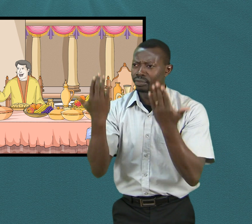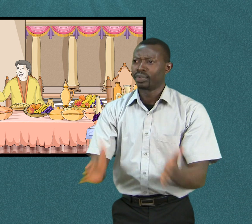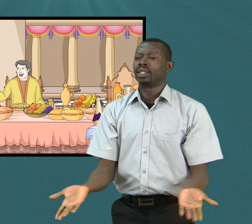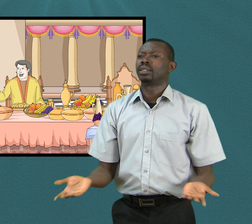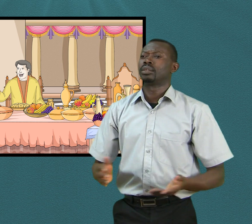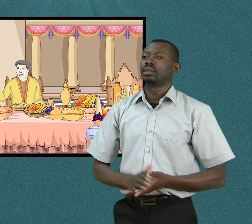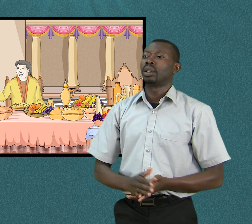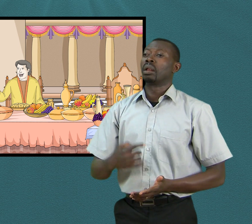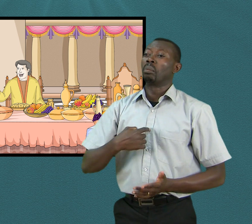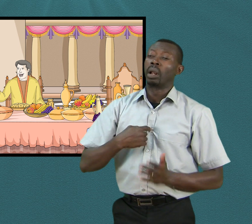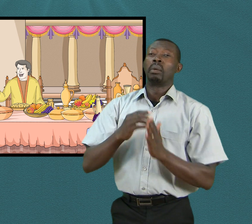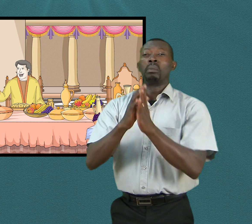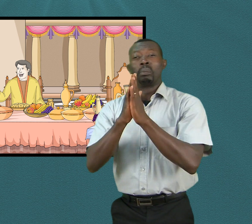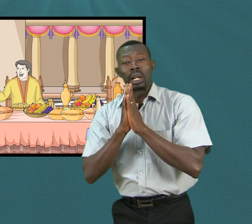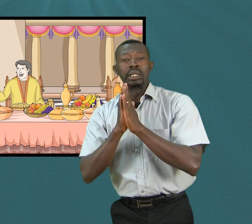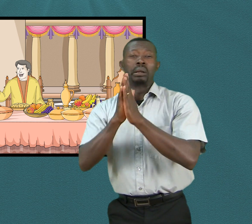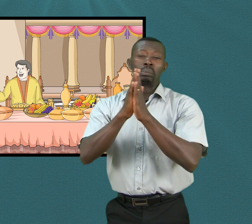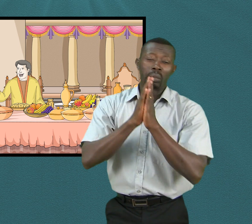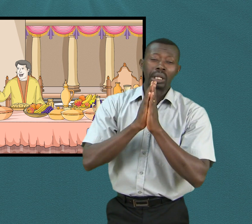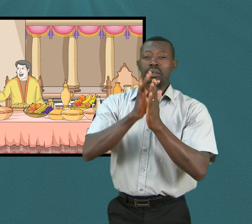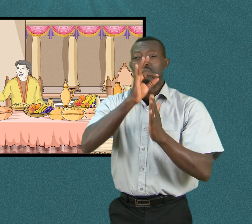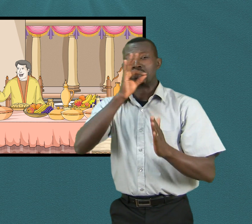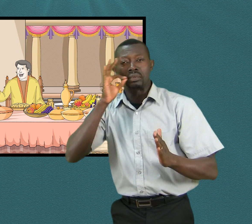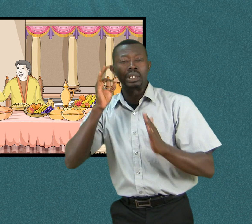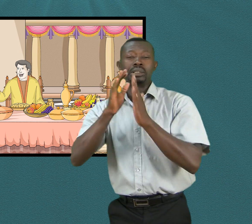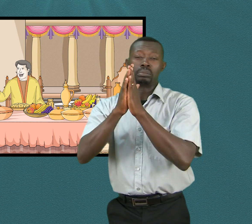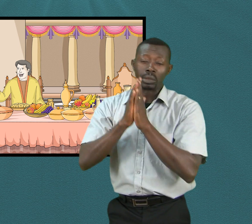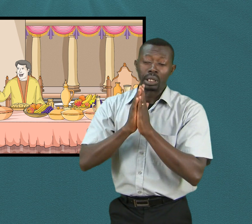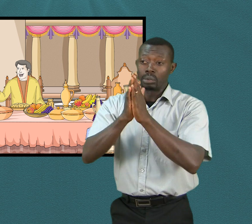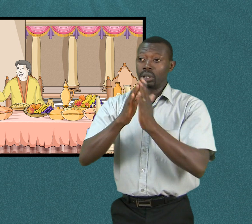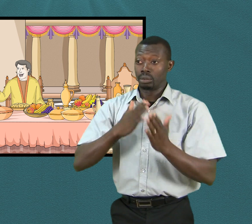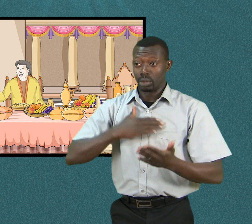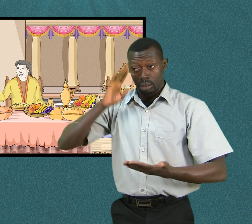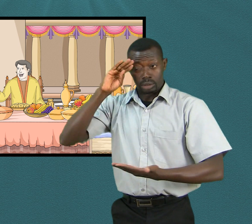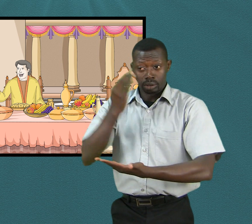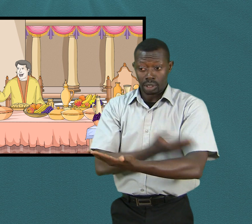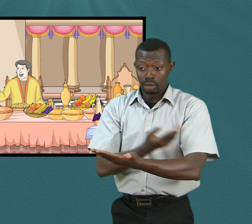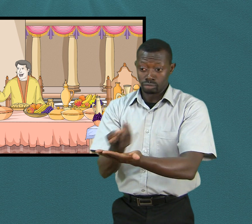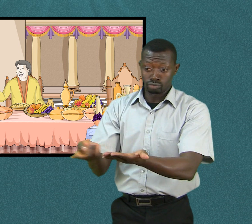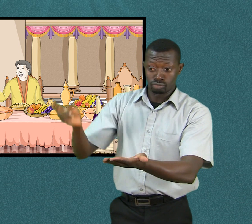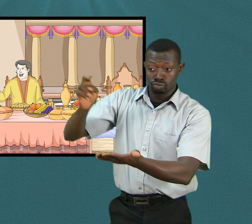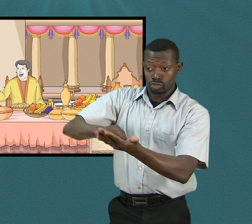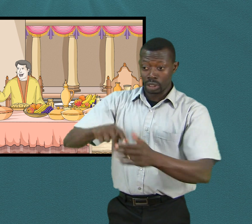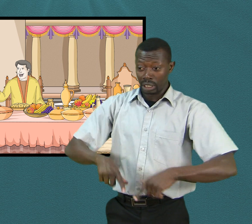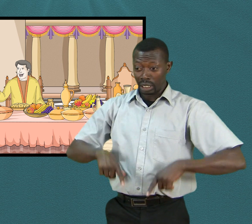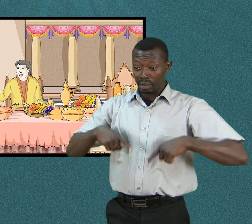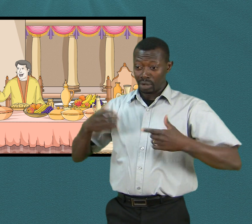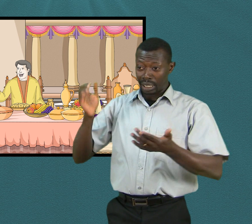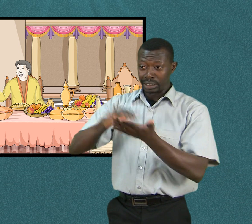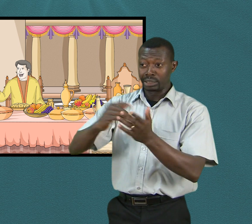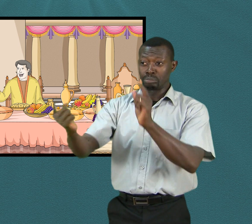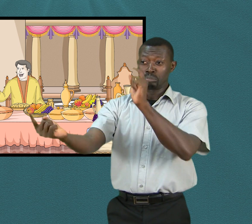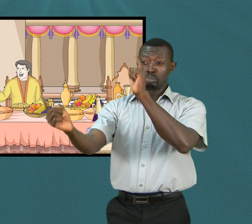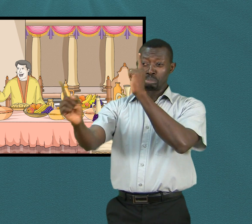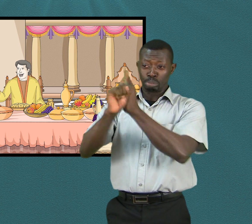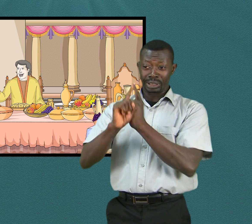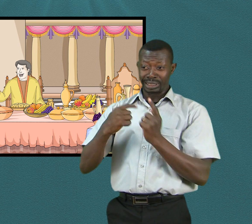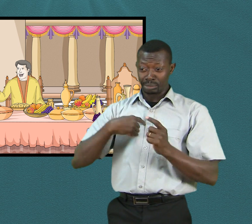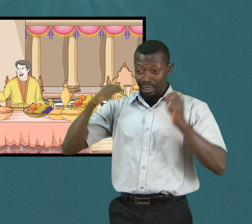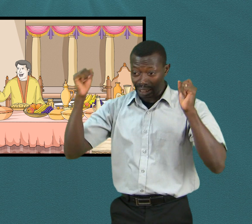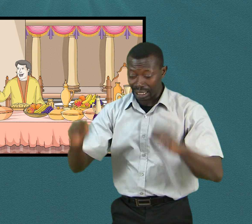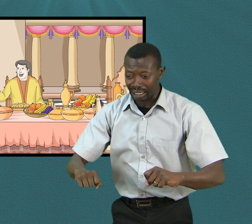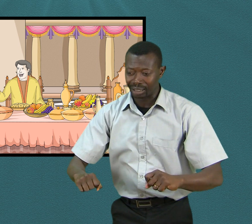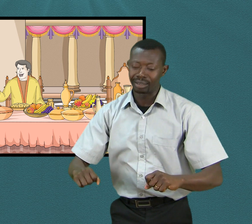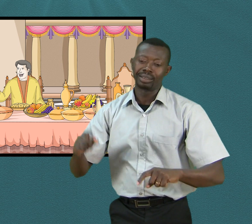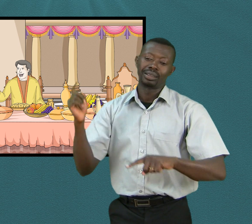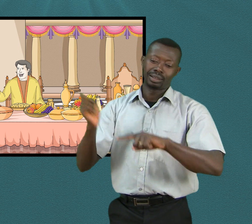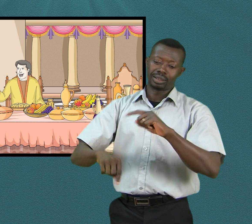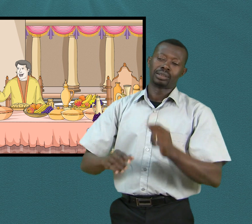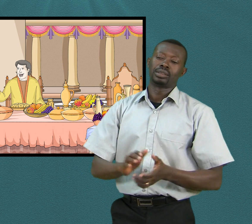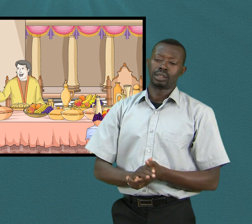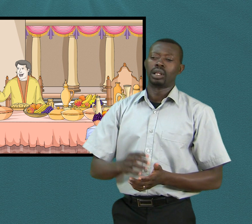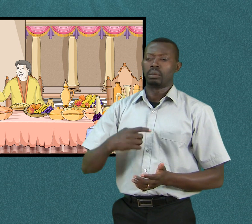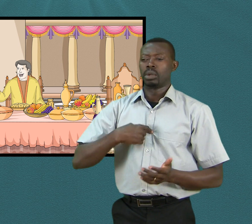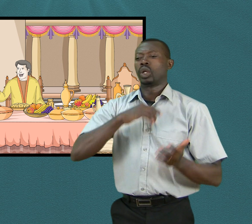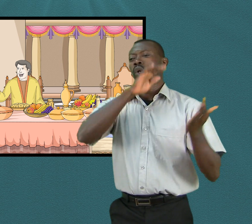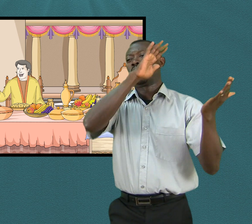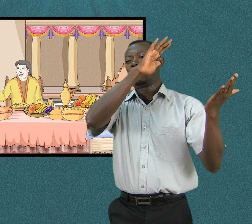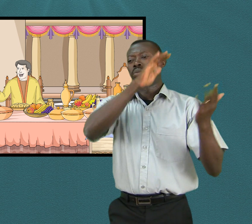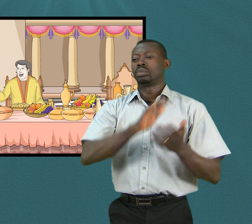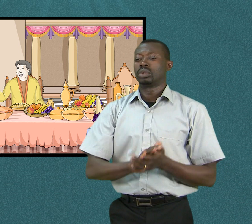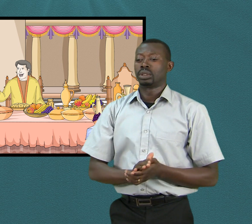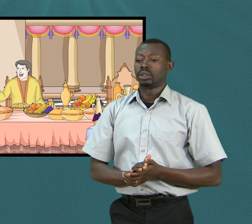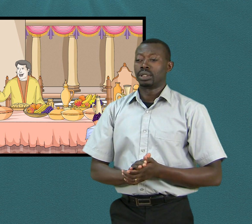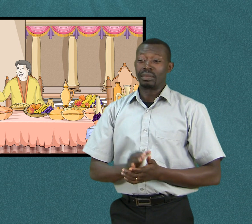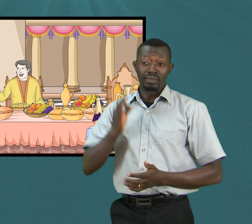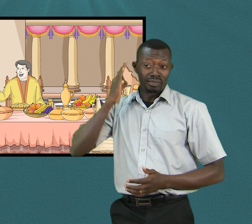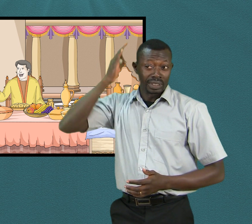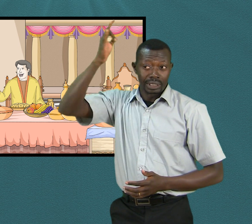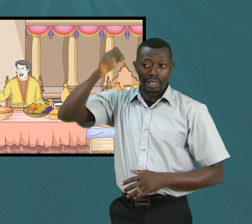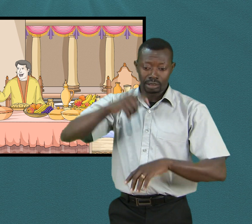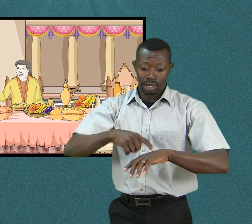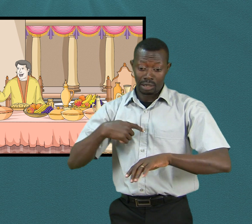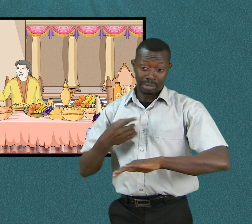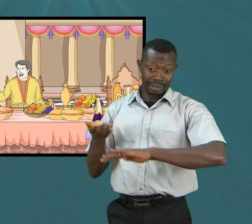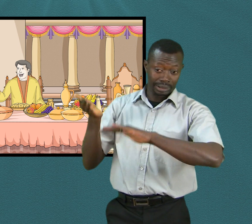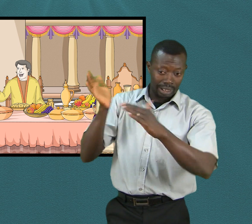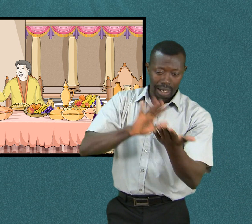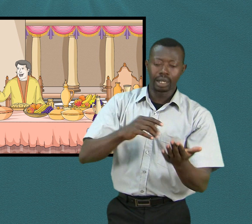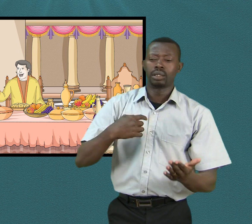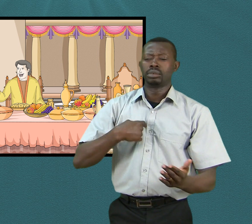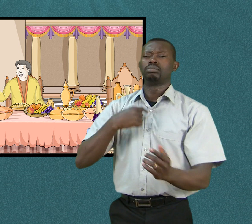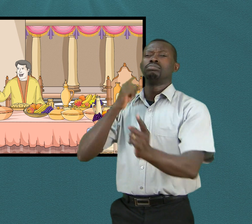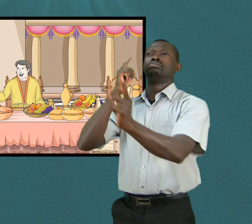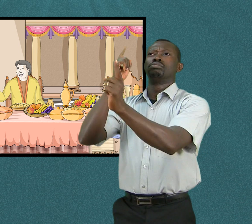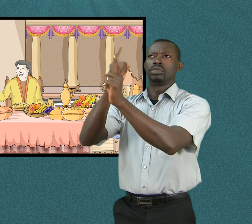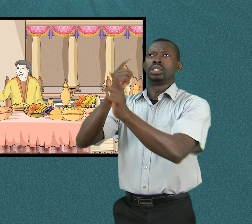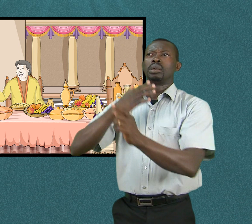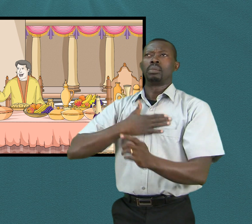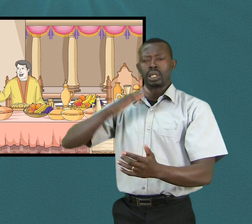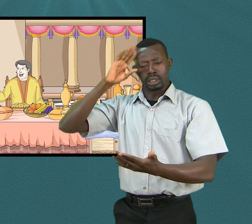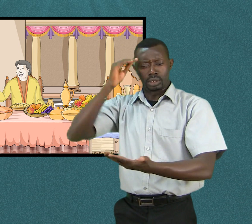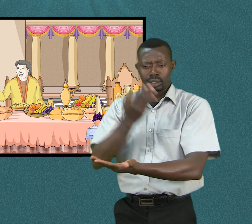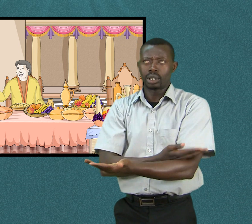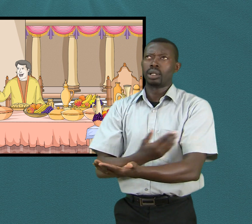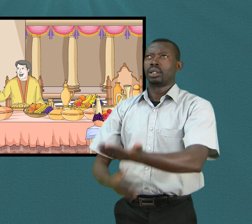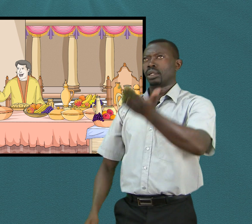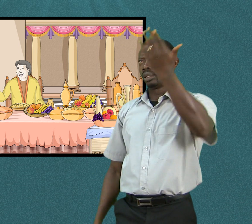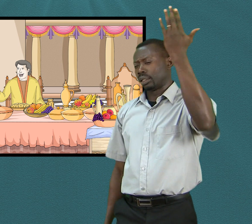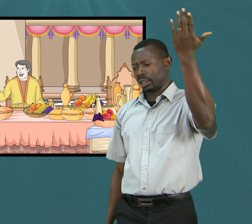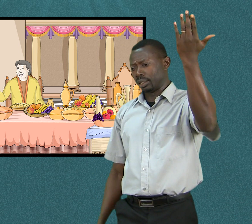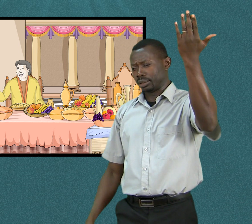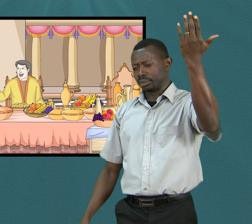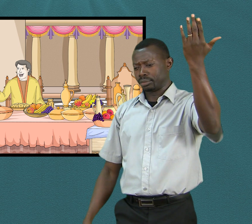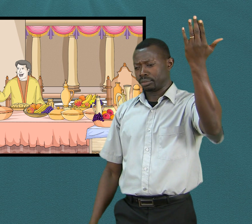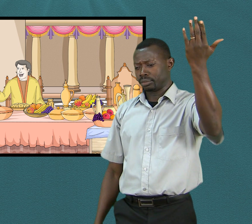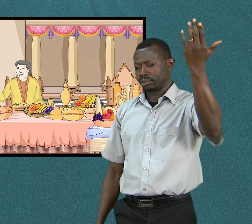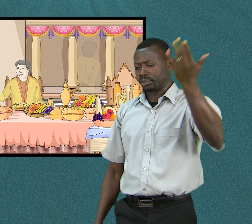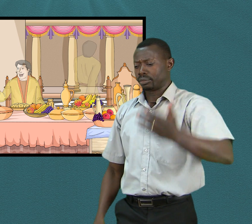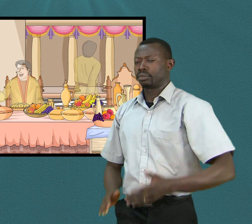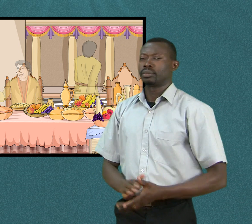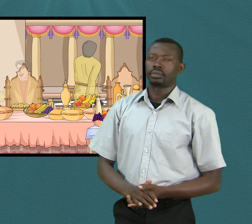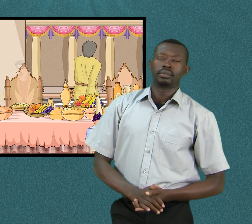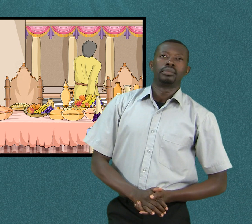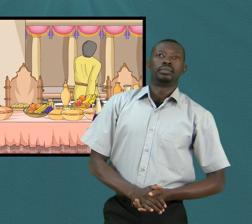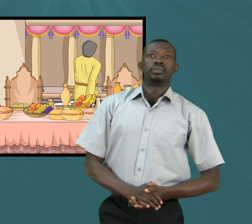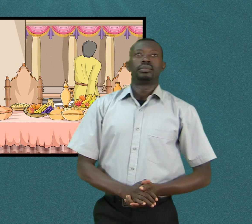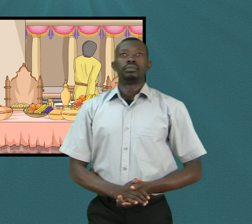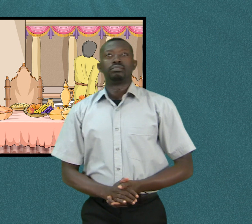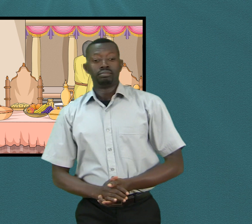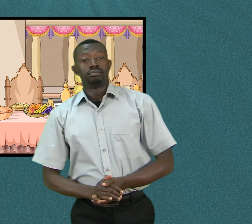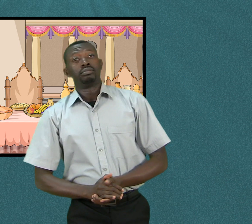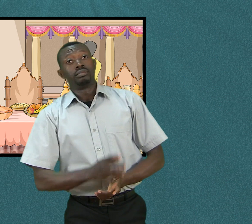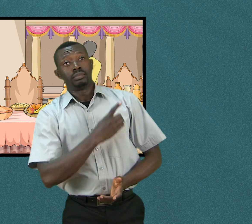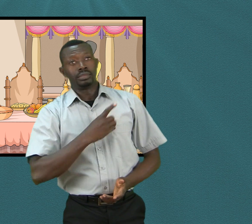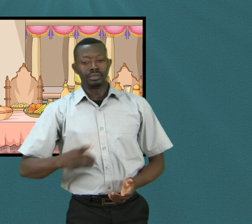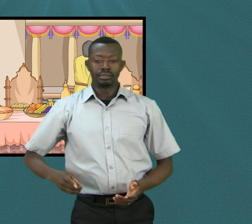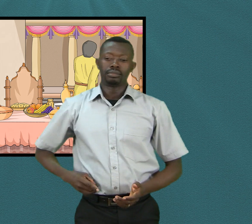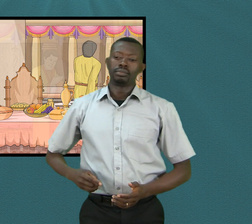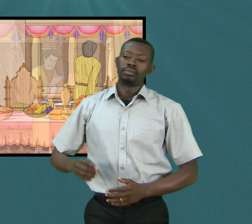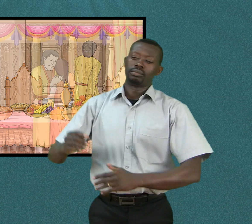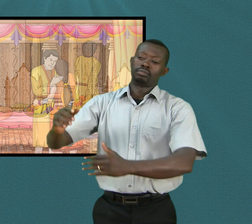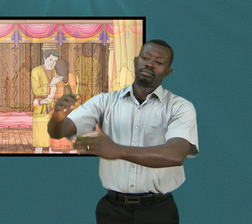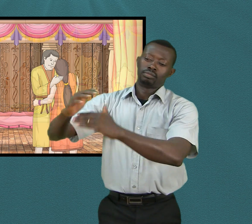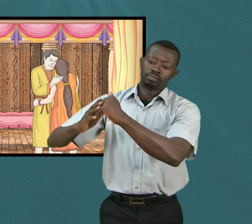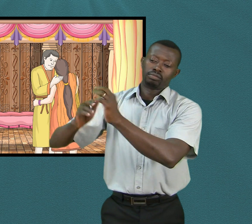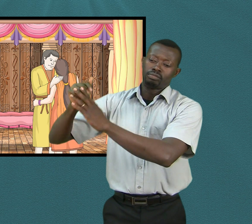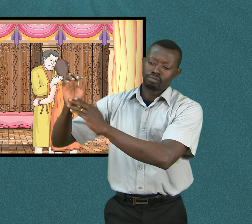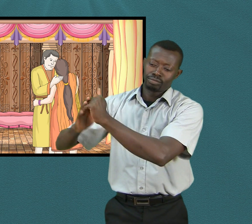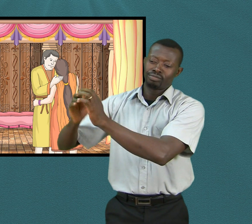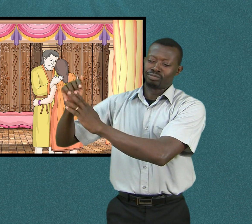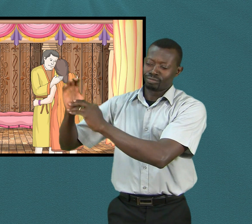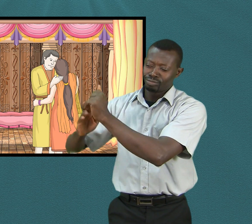But now that he is dead, why should I fast? Can I bring him back again? I will go to him, but he will not return to me.”